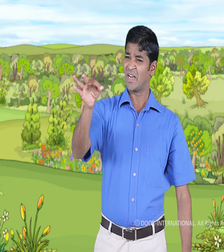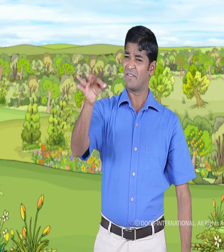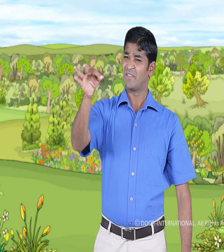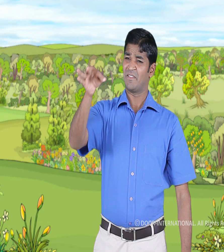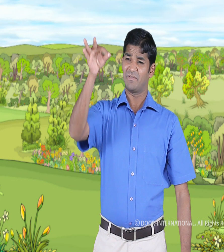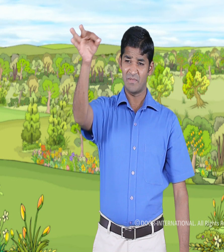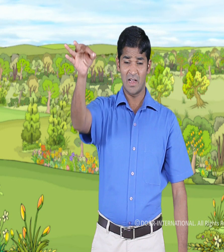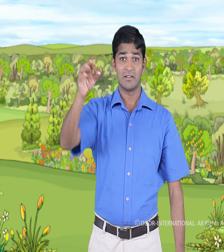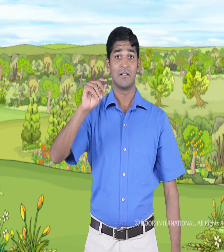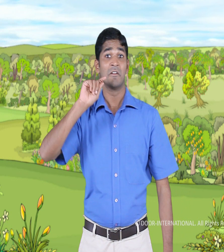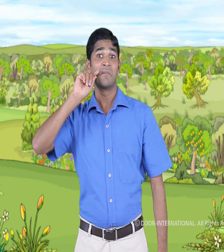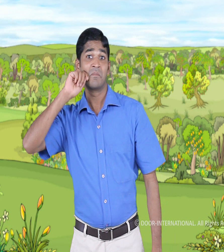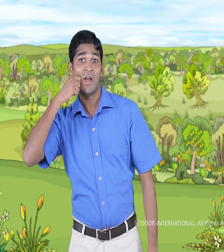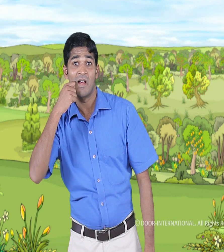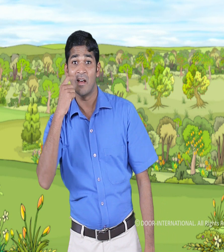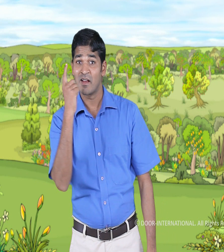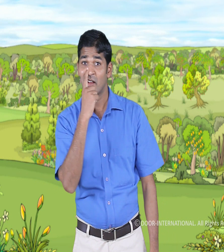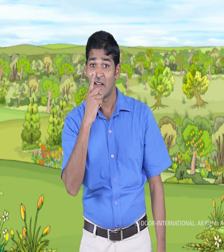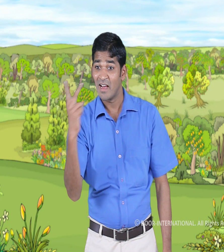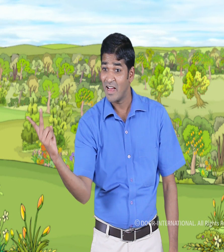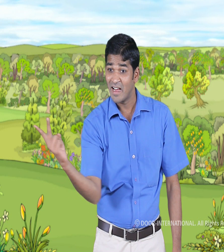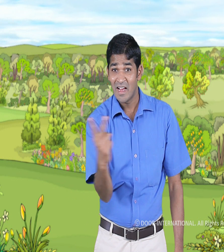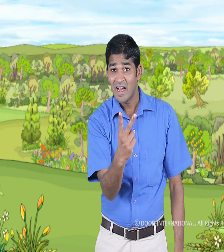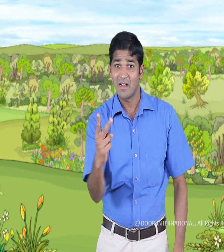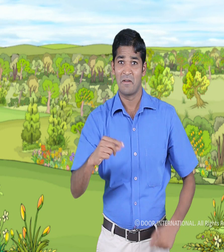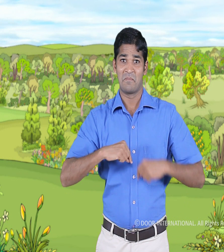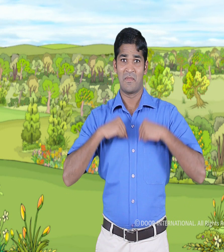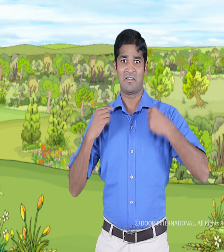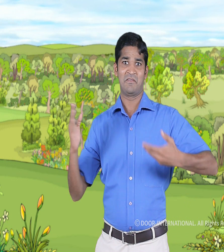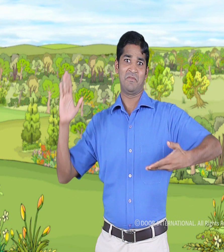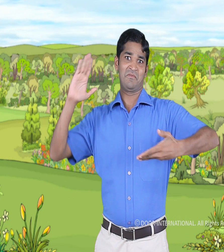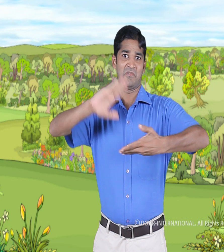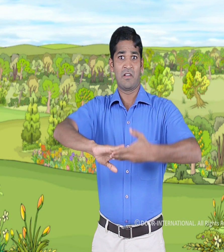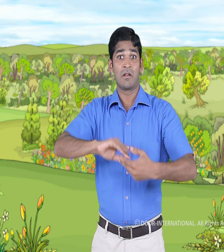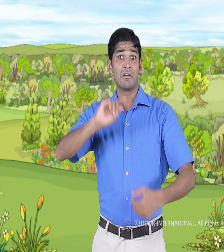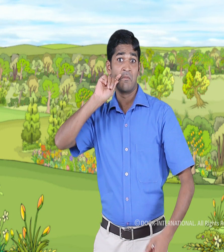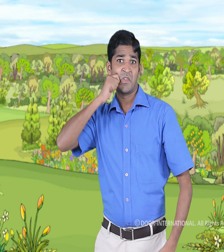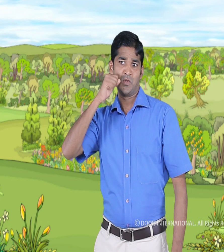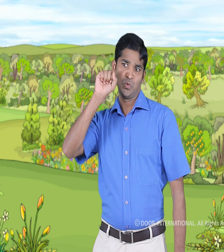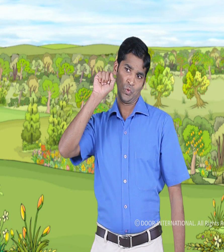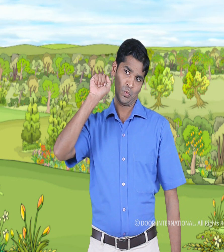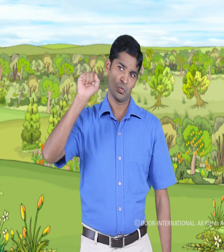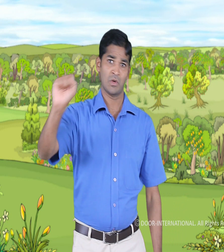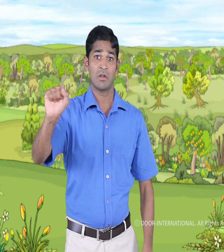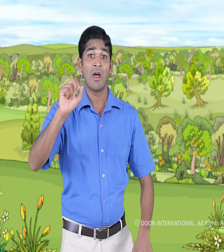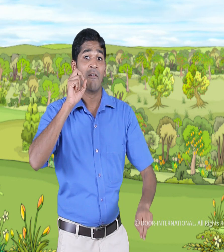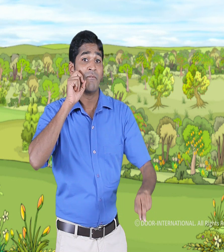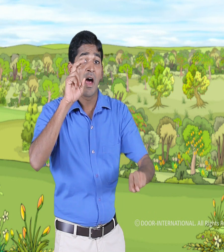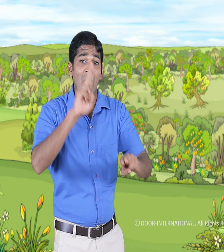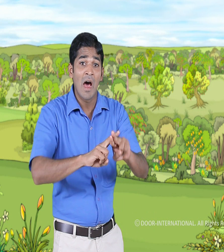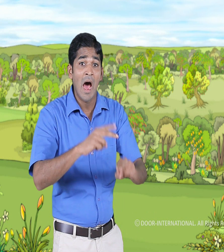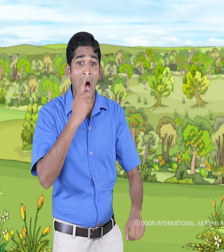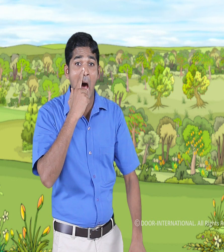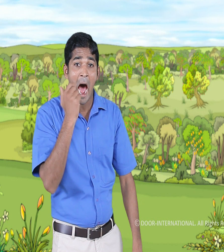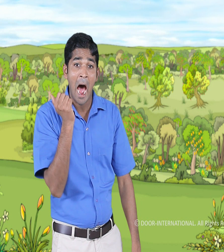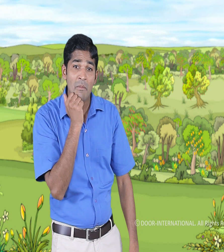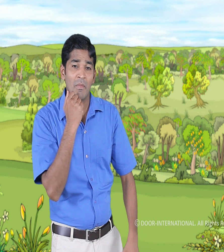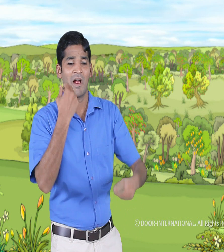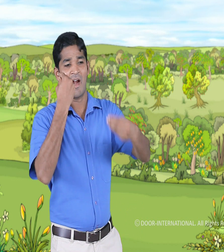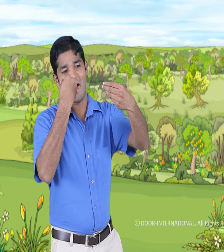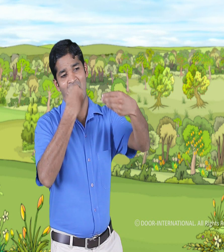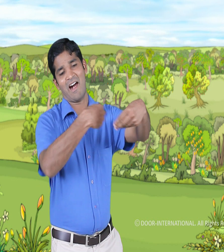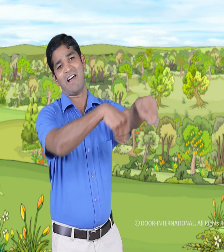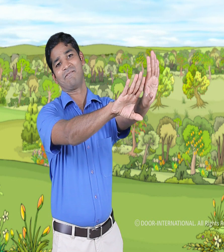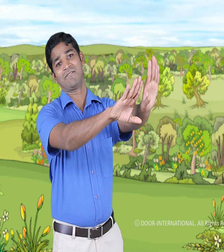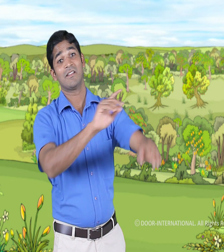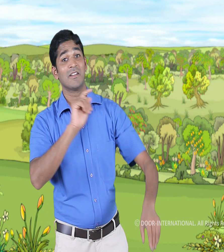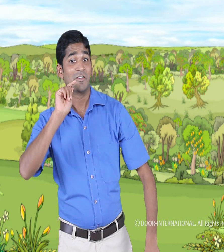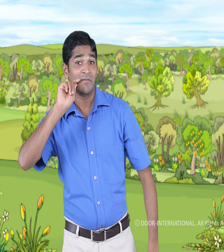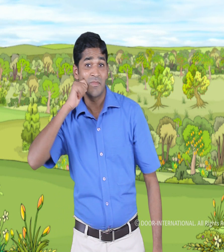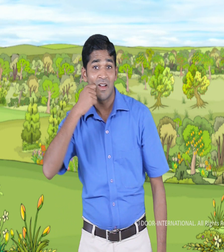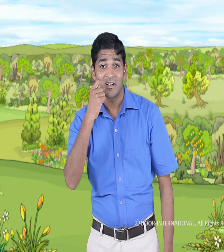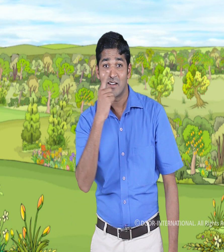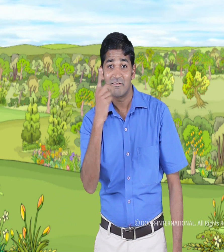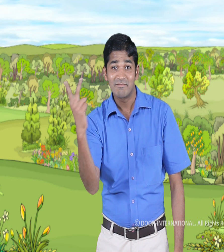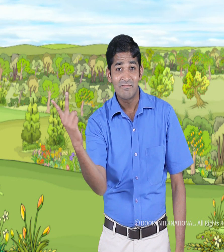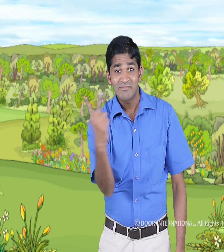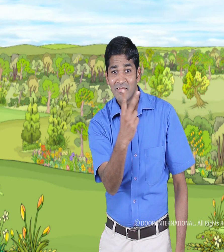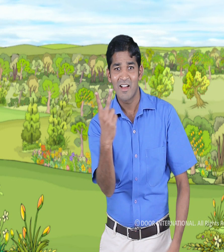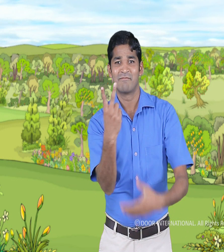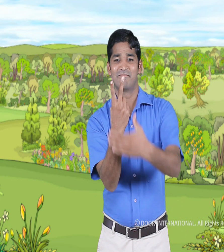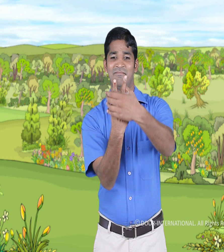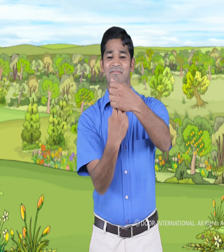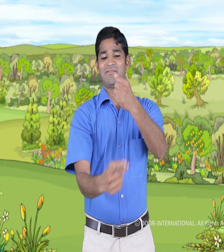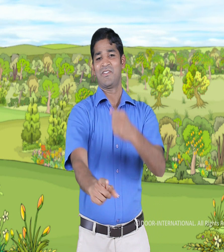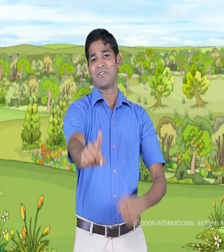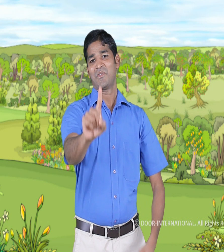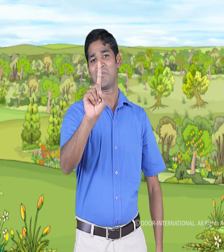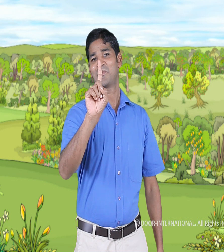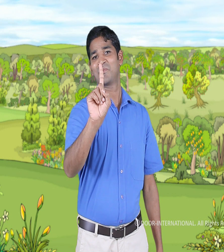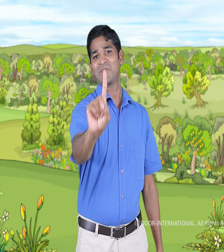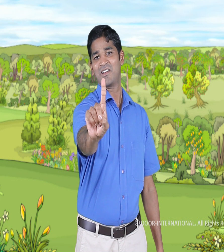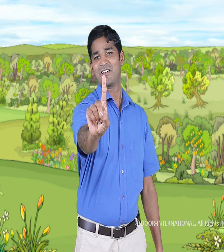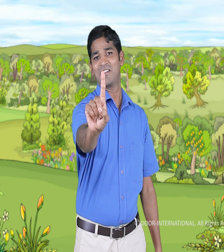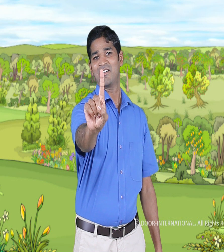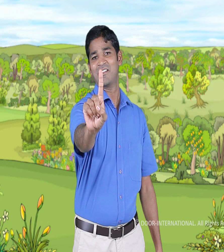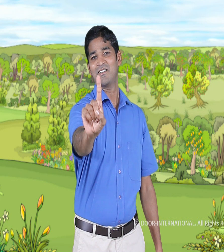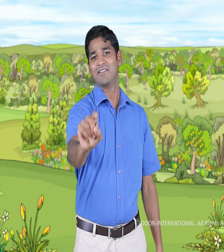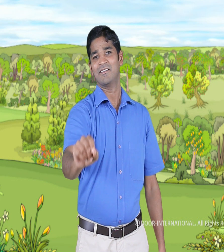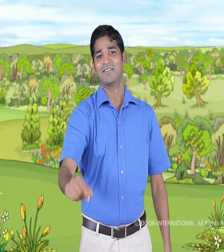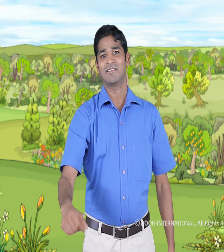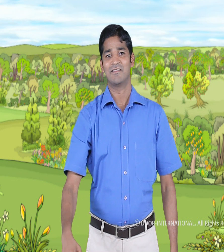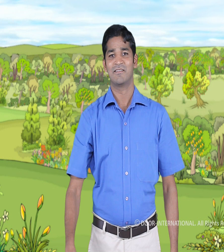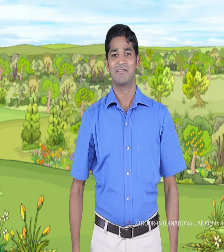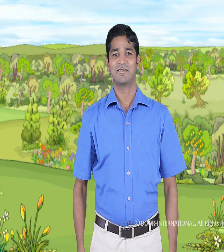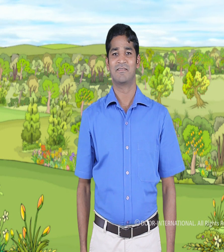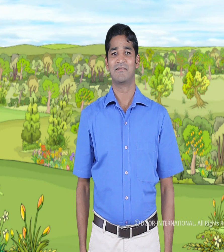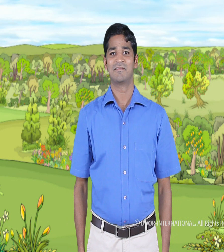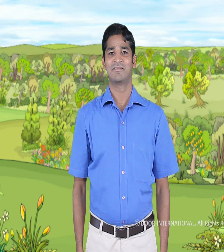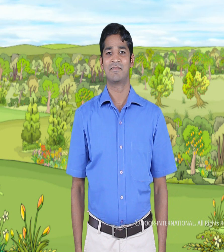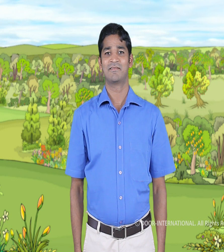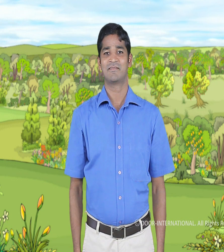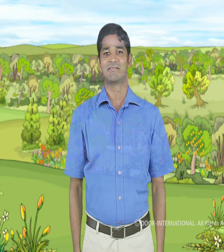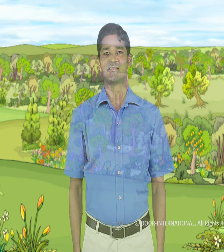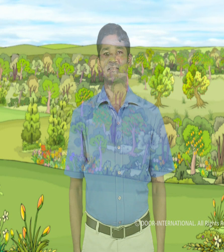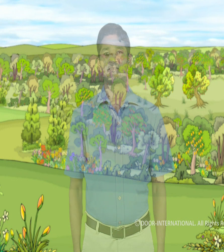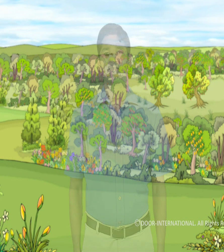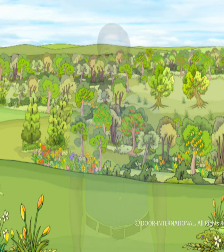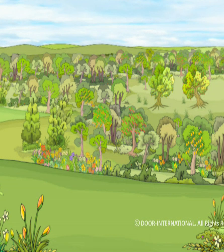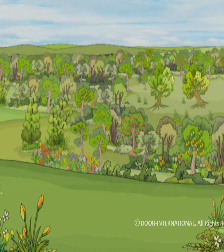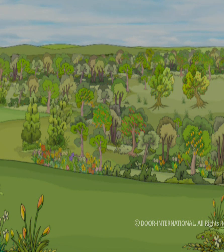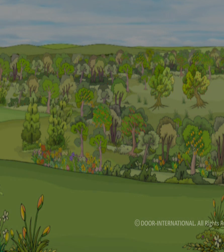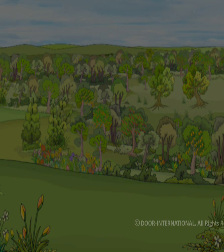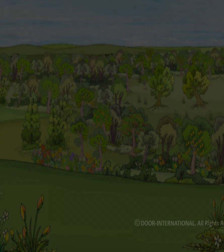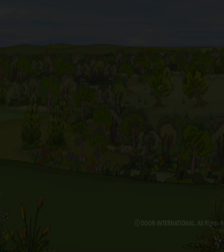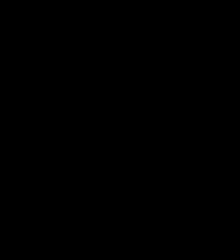And the man and his wife were both naked, and they were not ashamed.